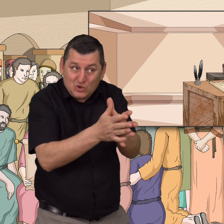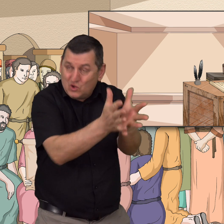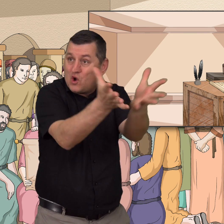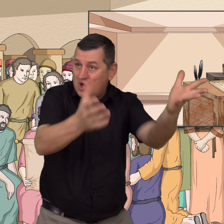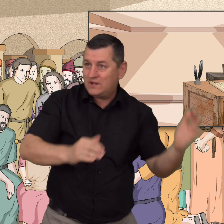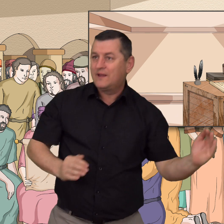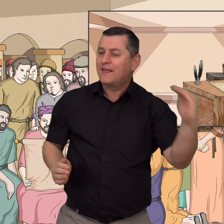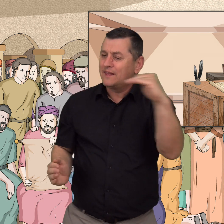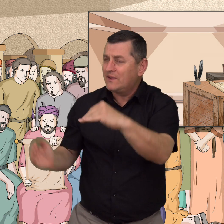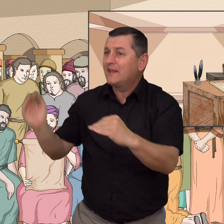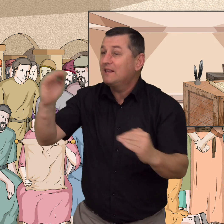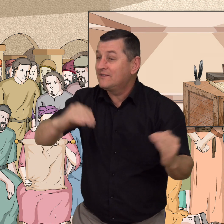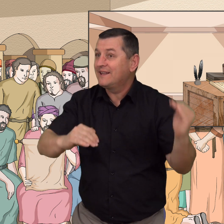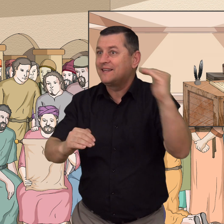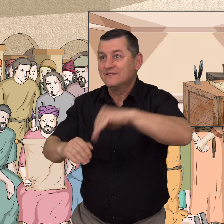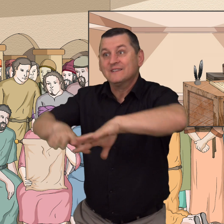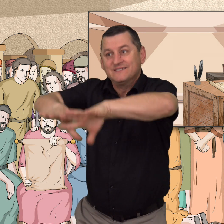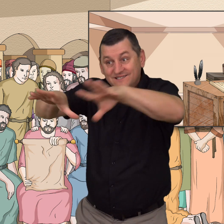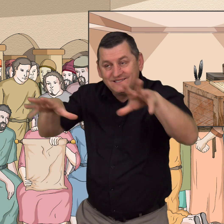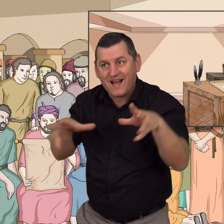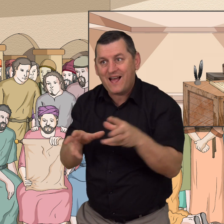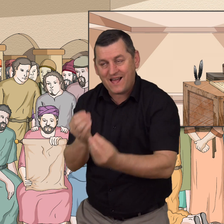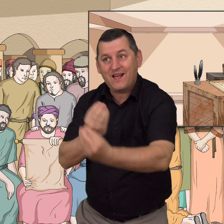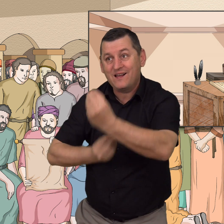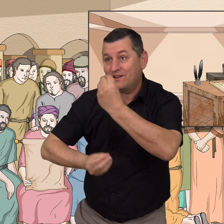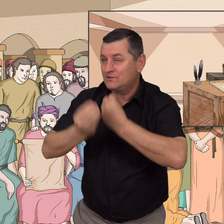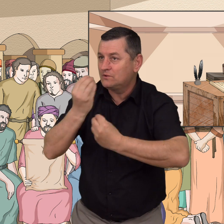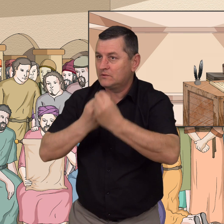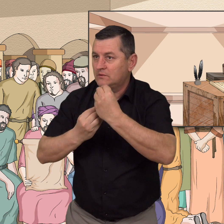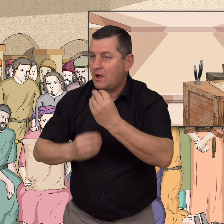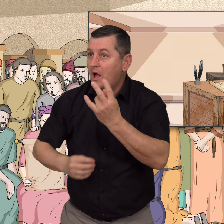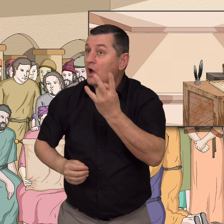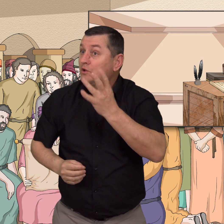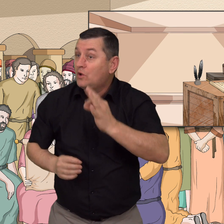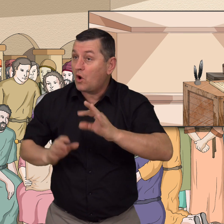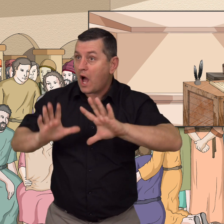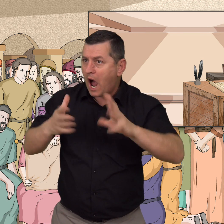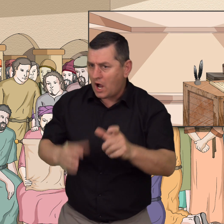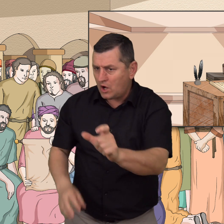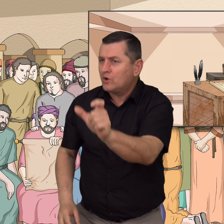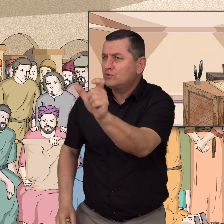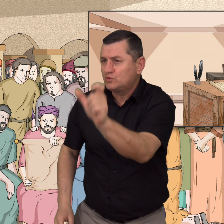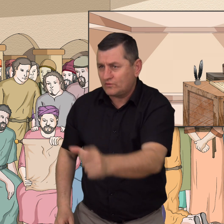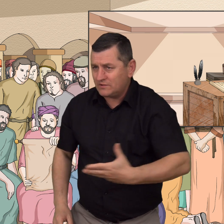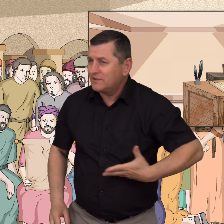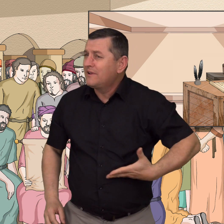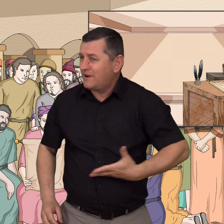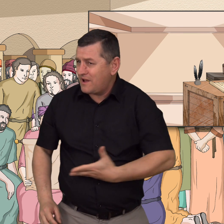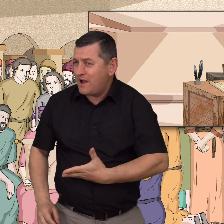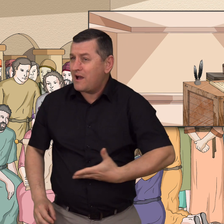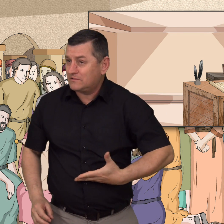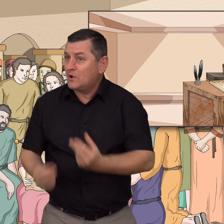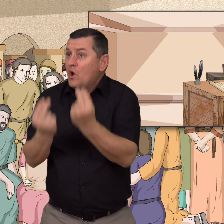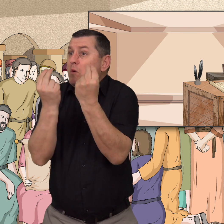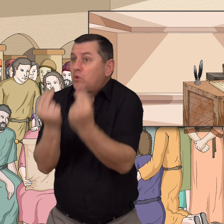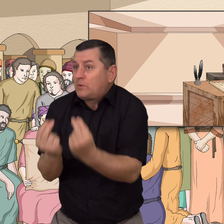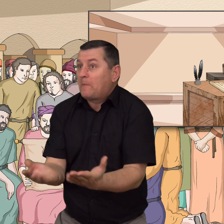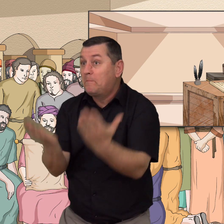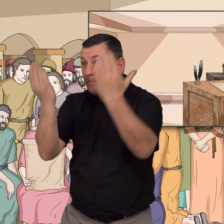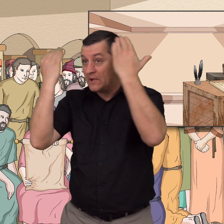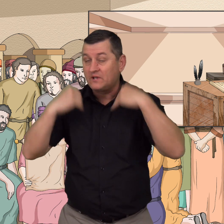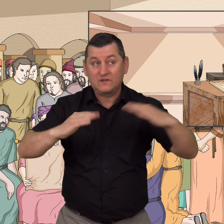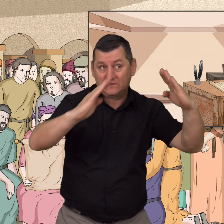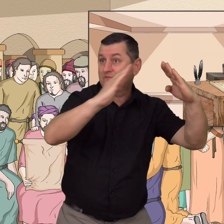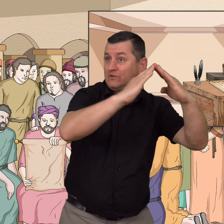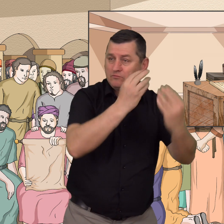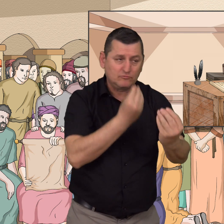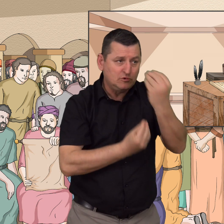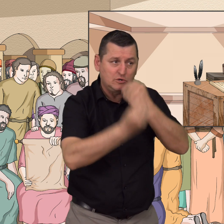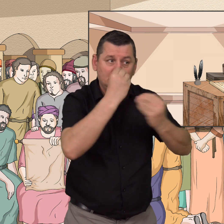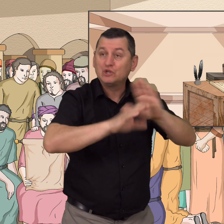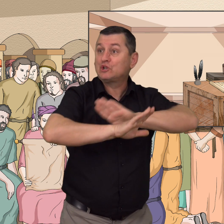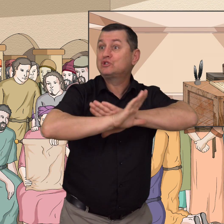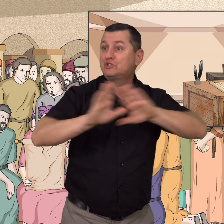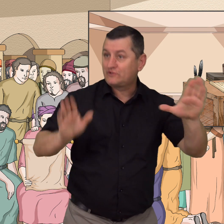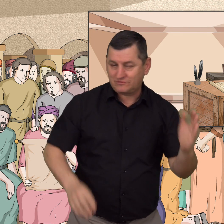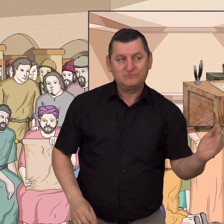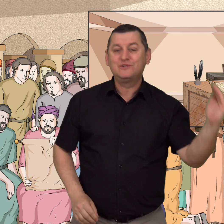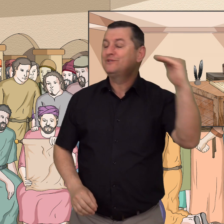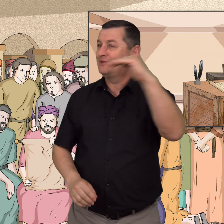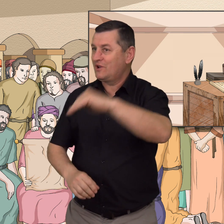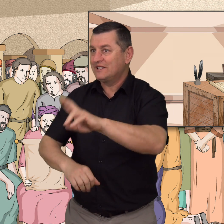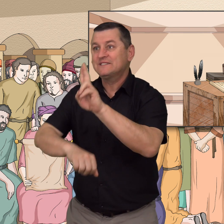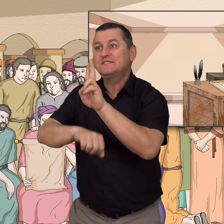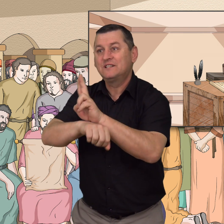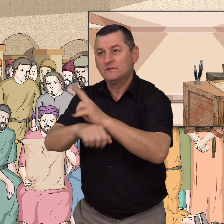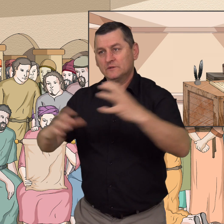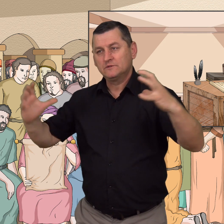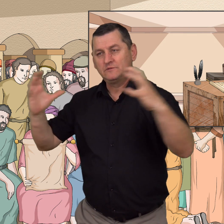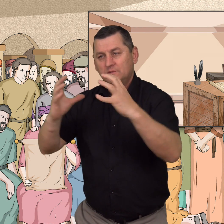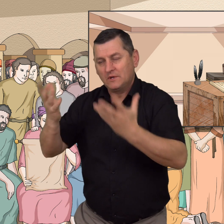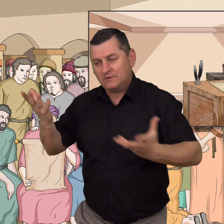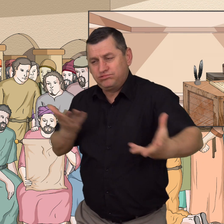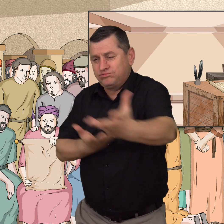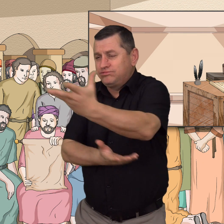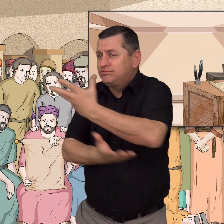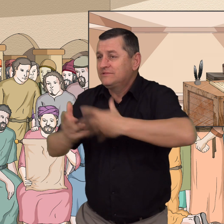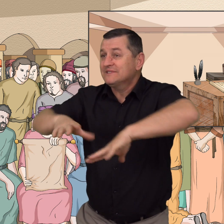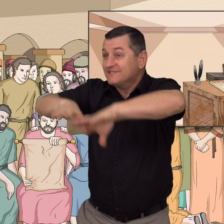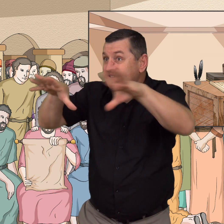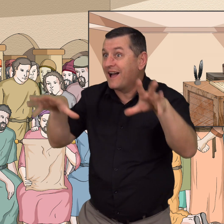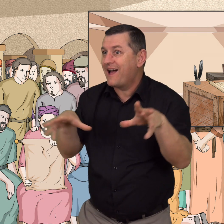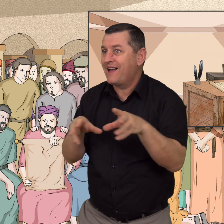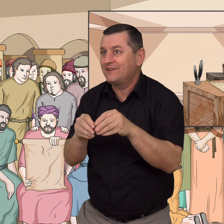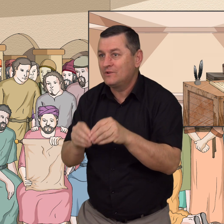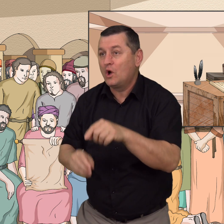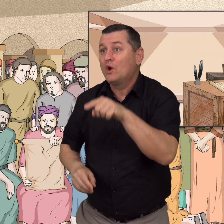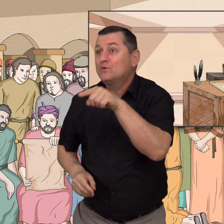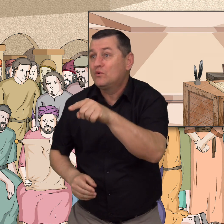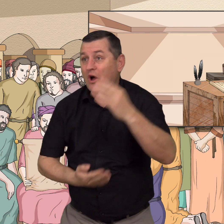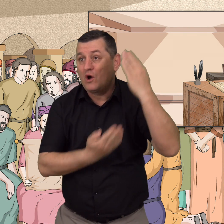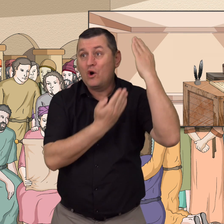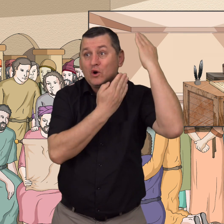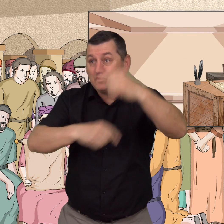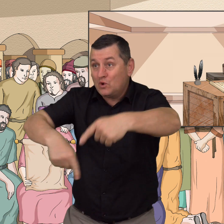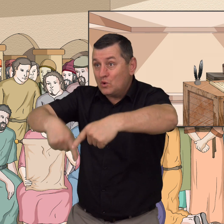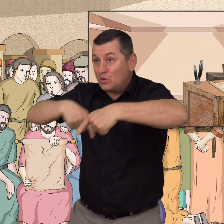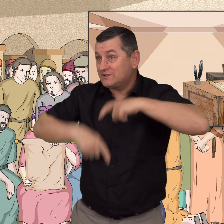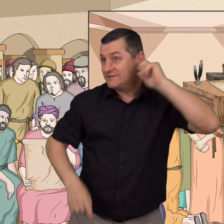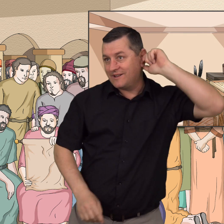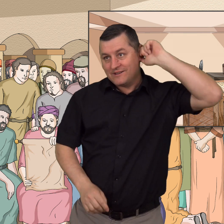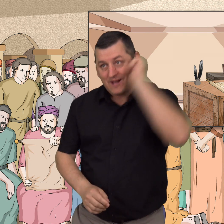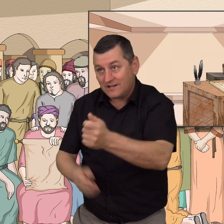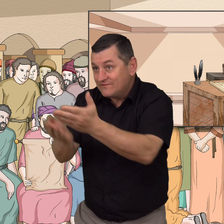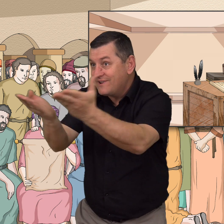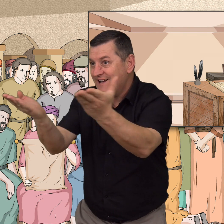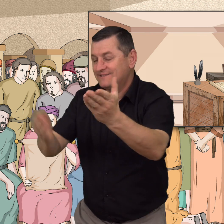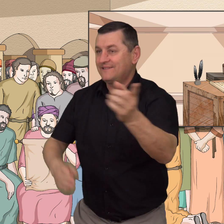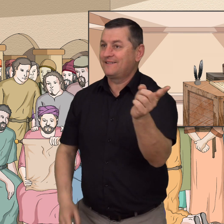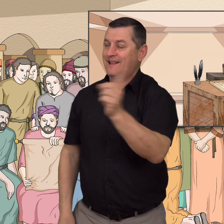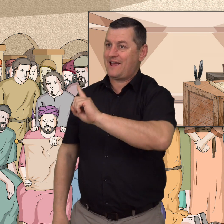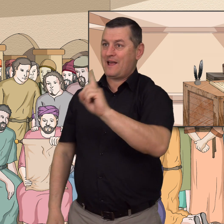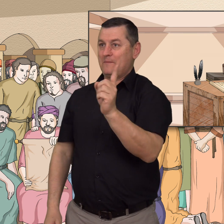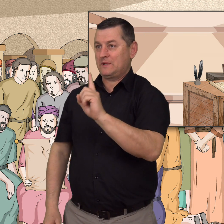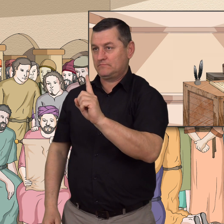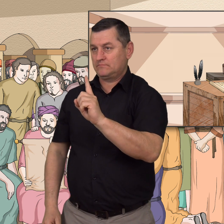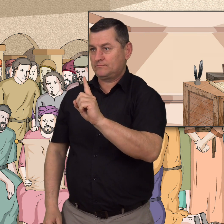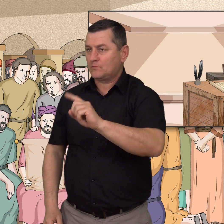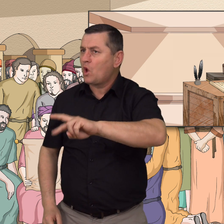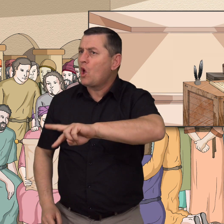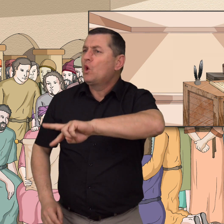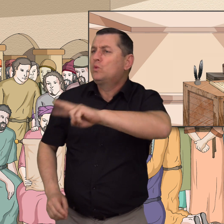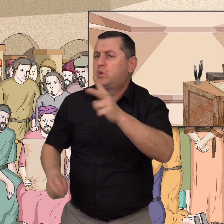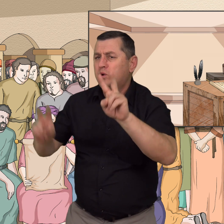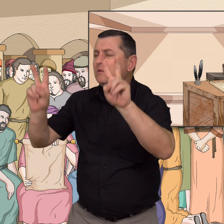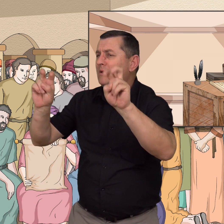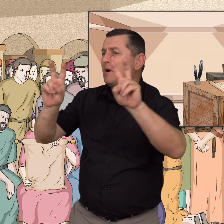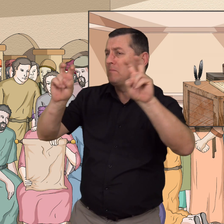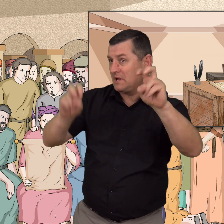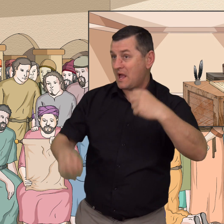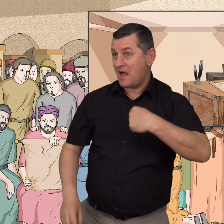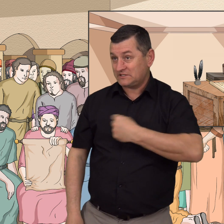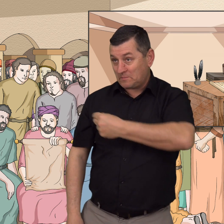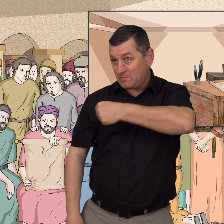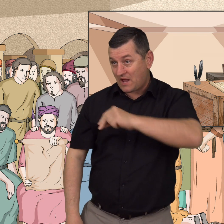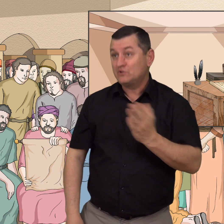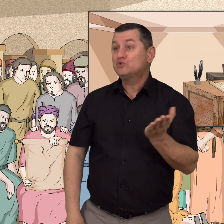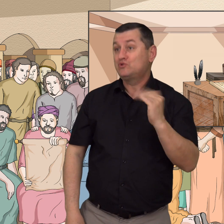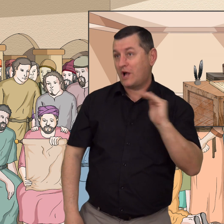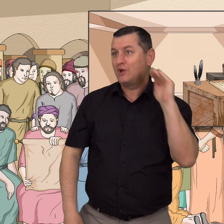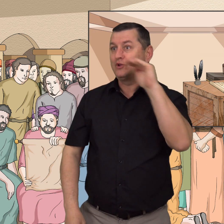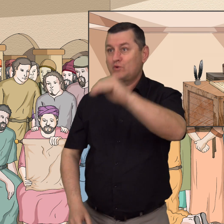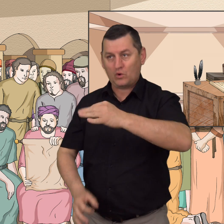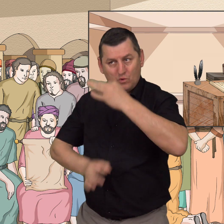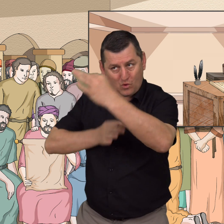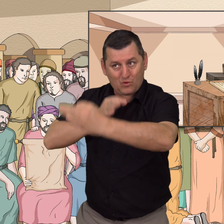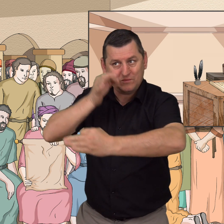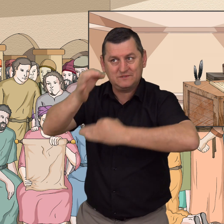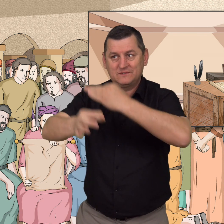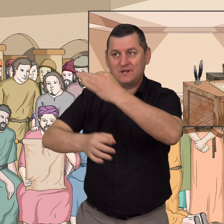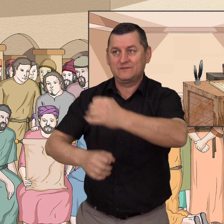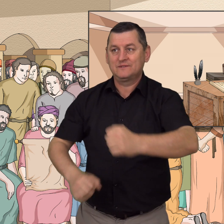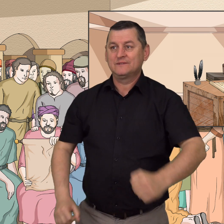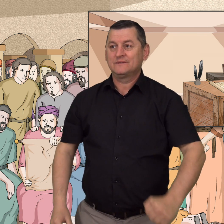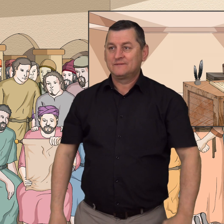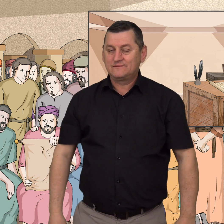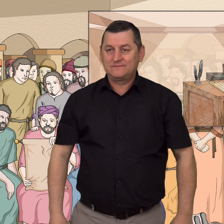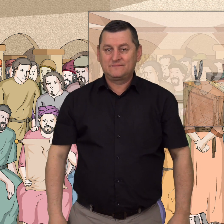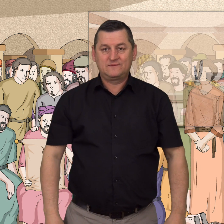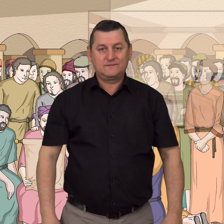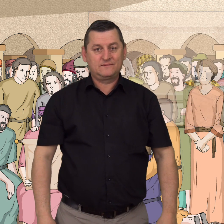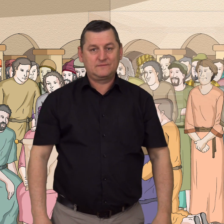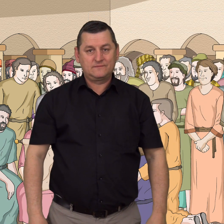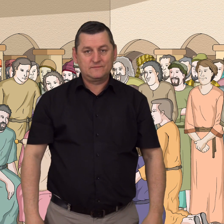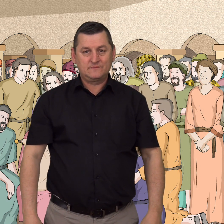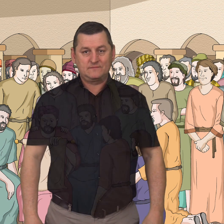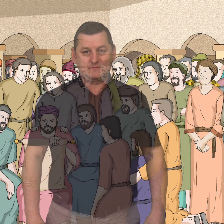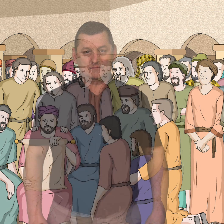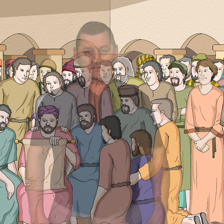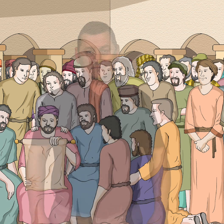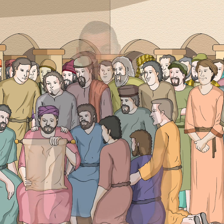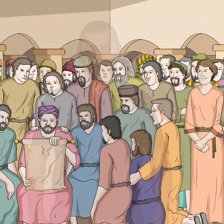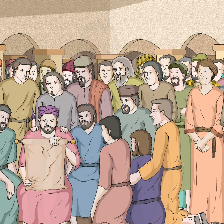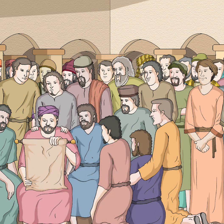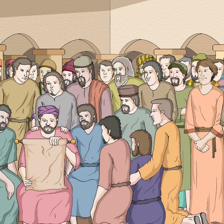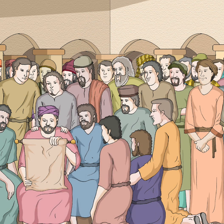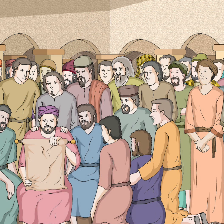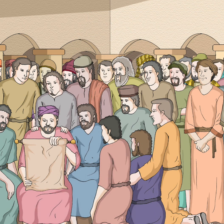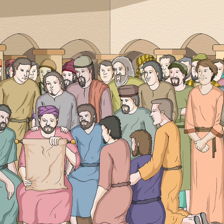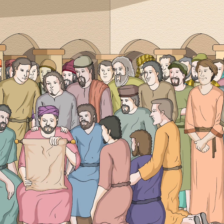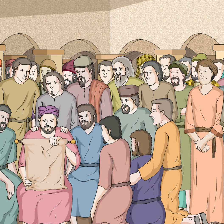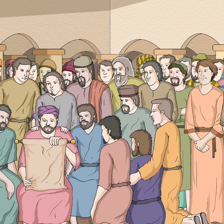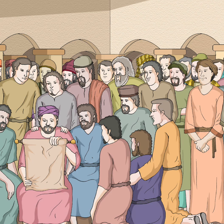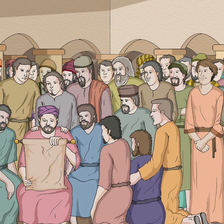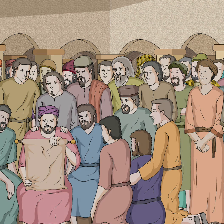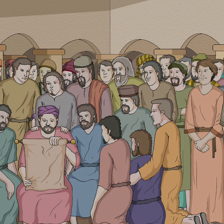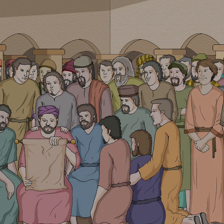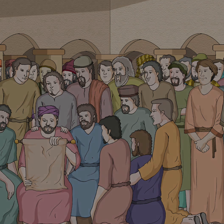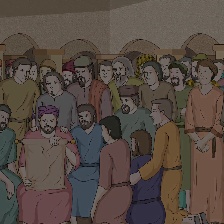If anyone is hungry, he should eat at home, so that when you come together it will not result in judgment. And when I come, I will give instructions about the remaining matters.